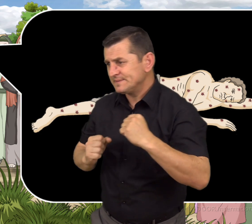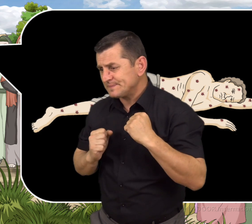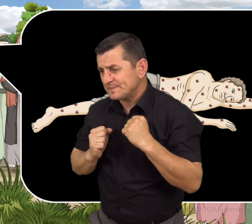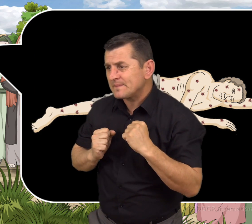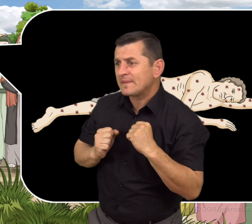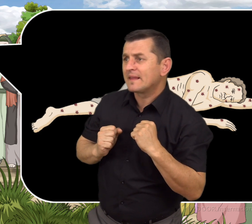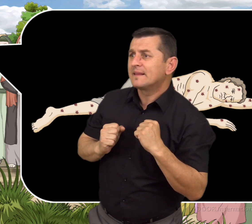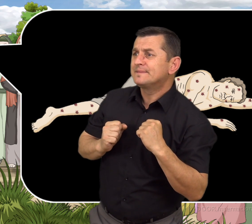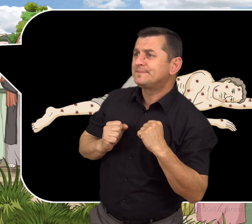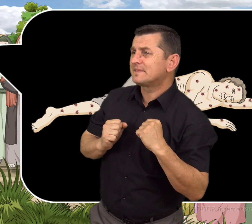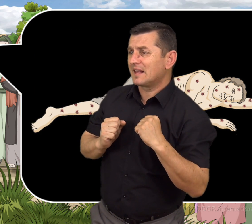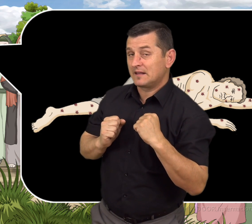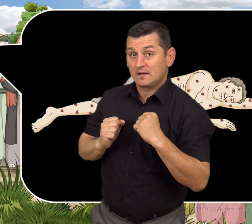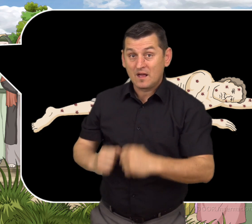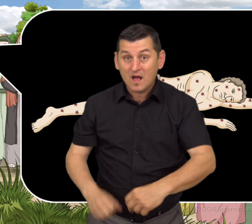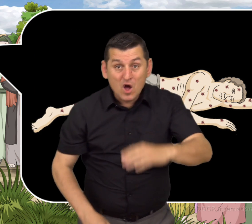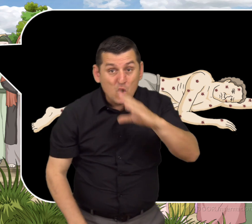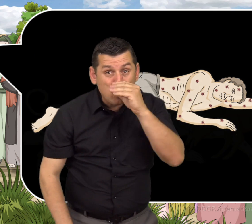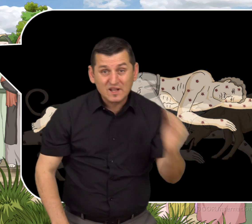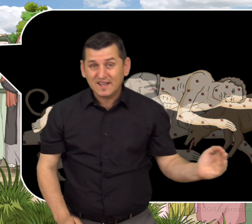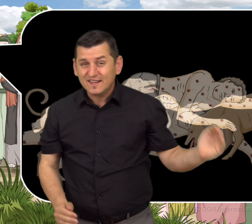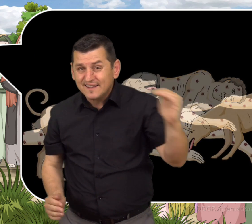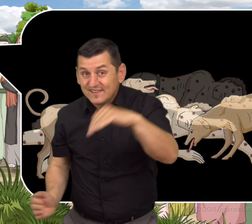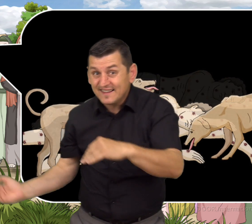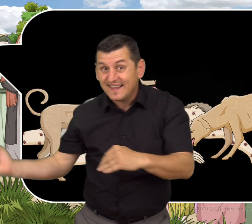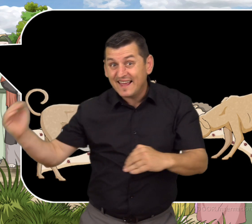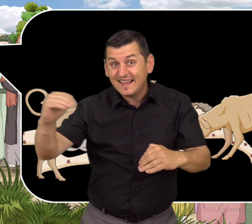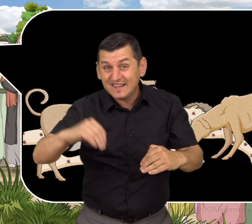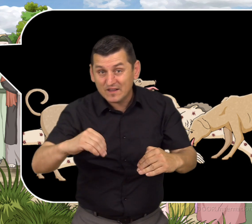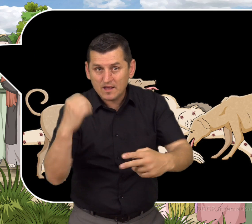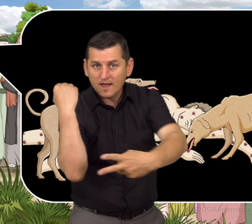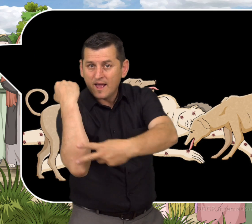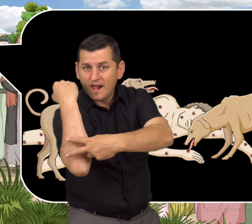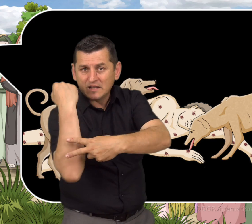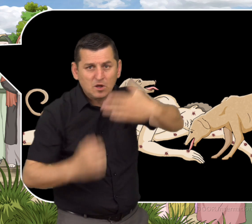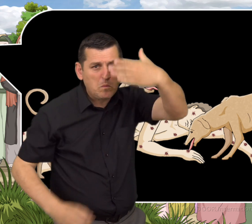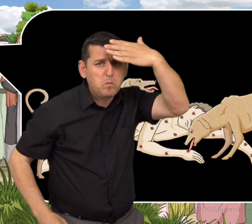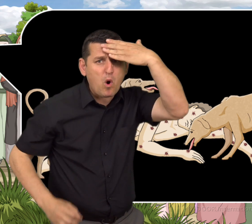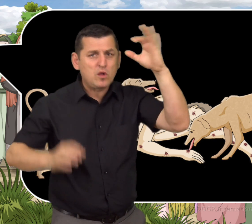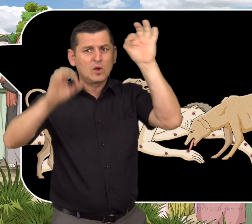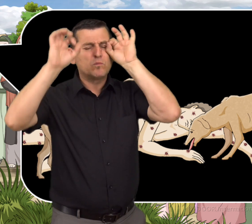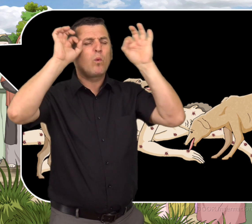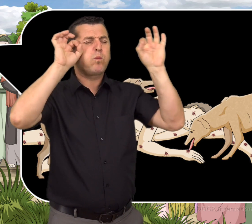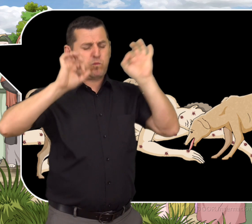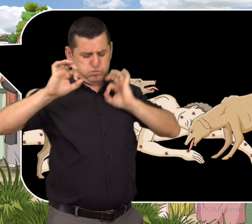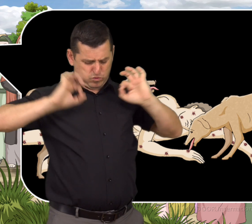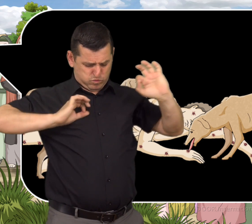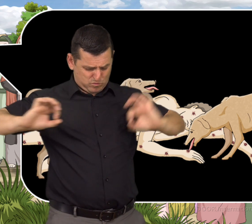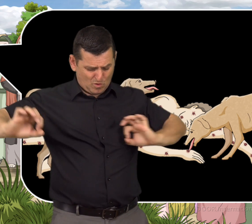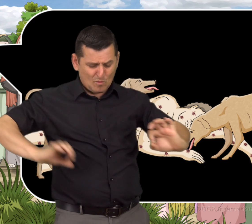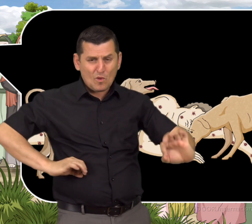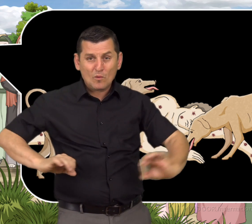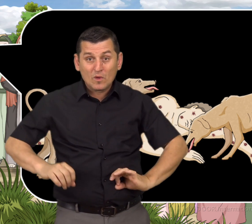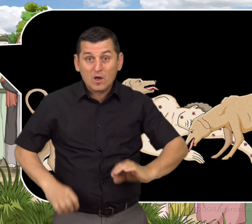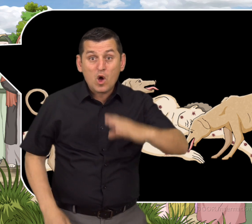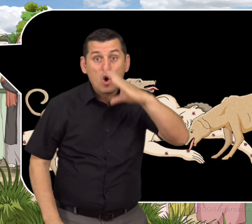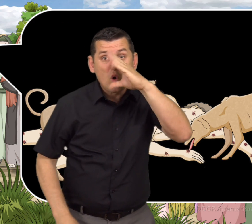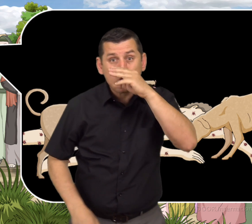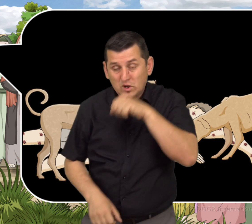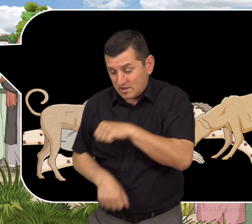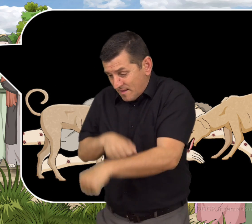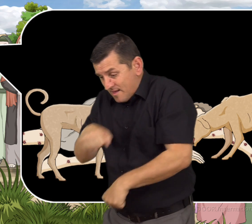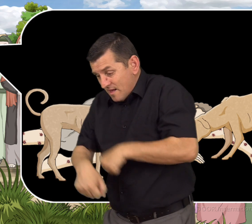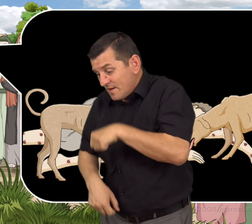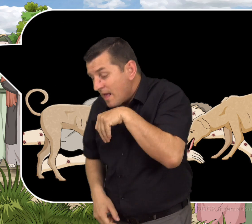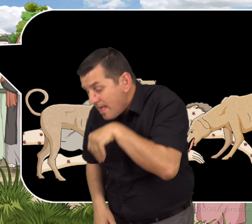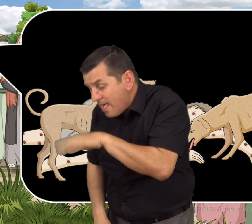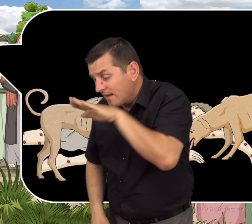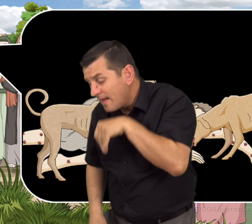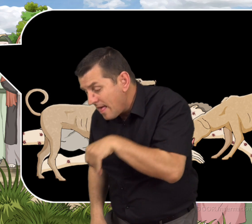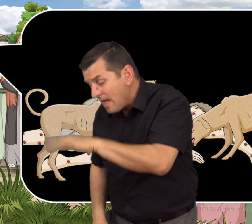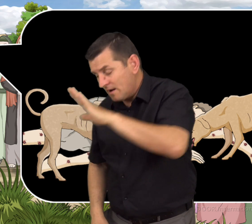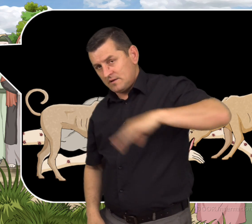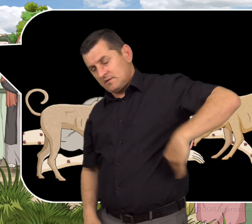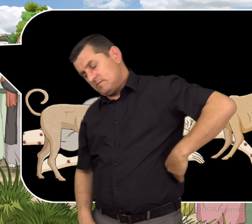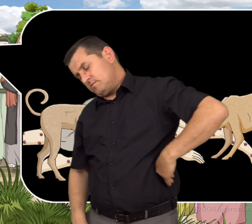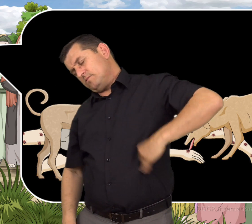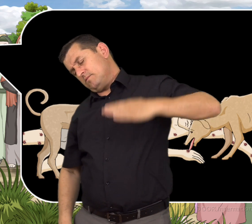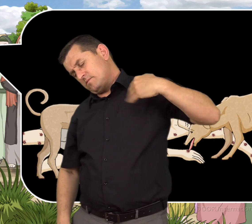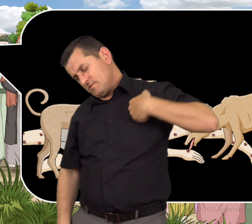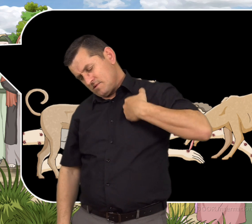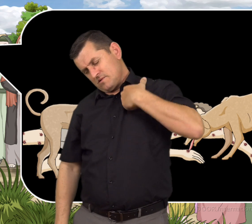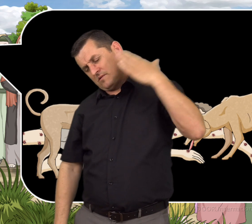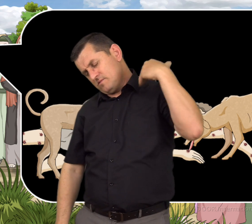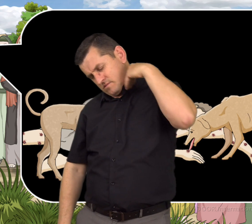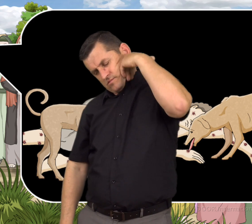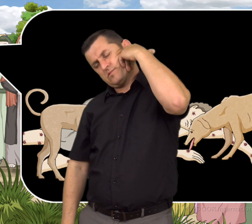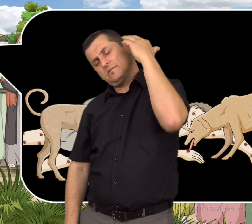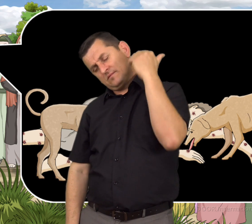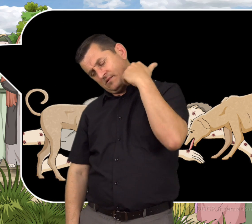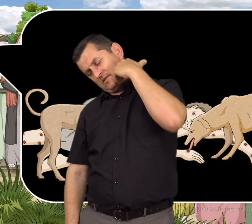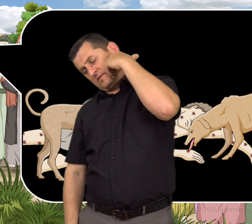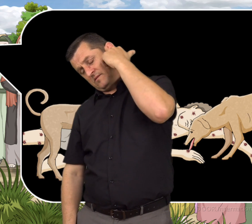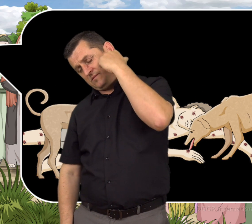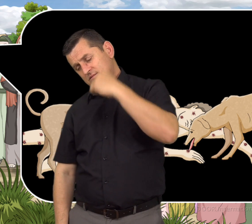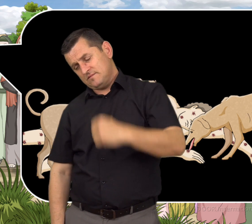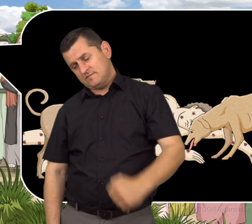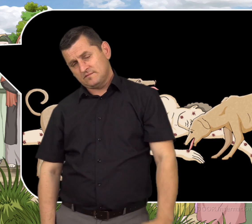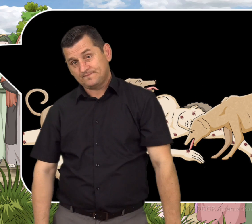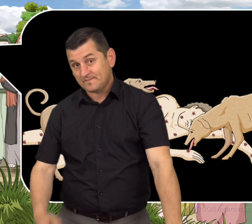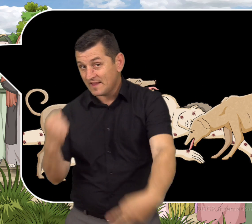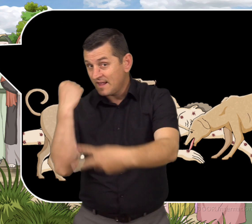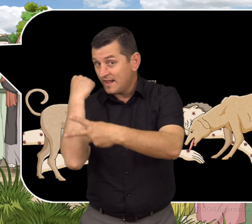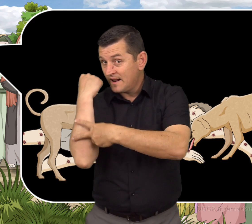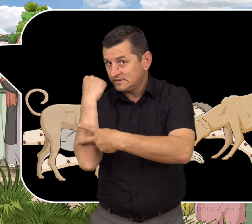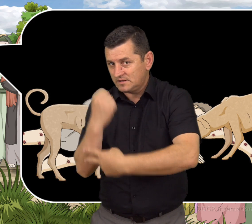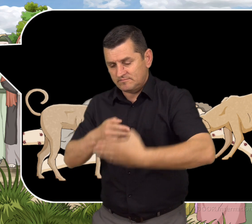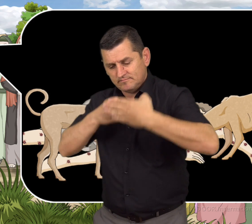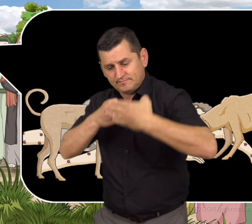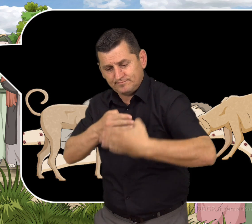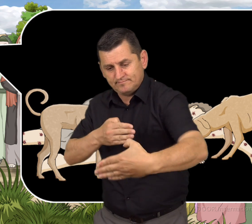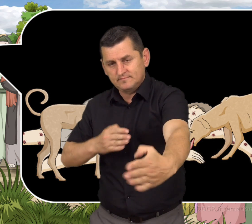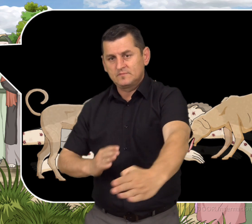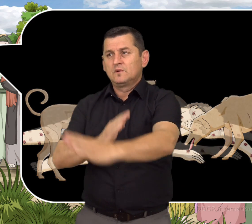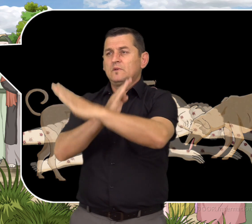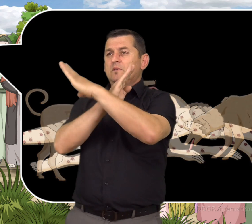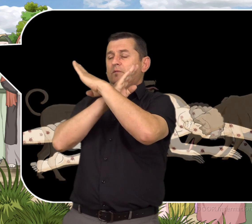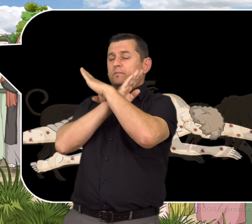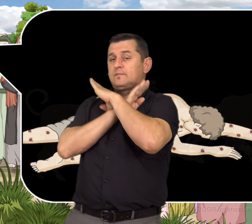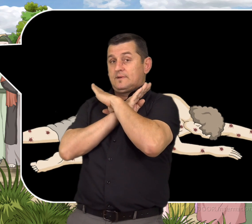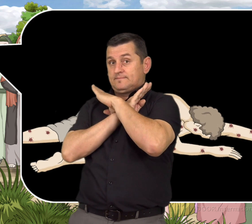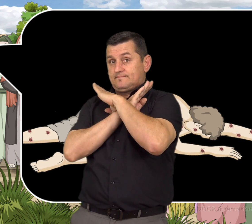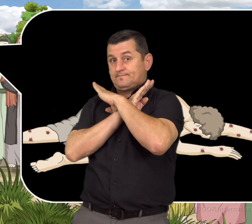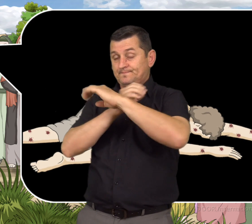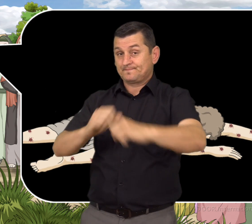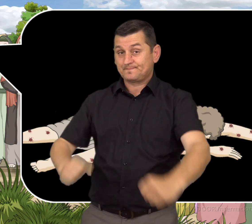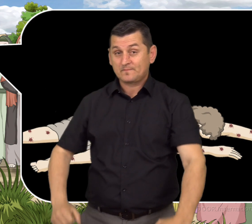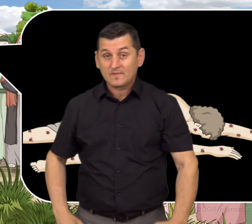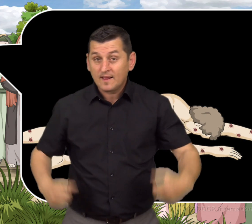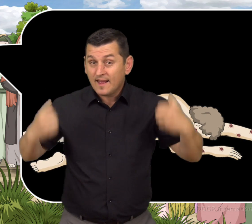Even the dogs came and licked his sores.